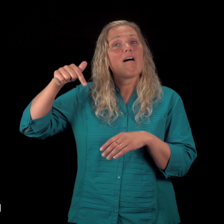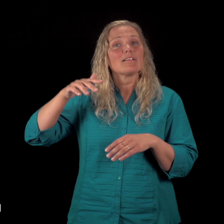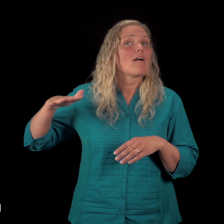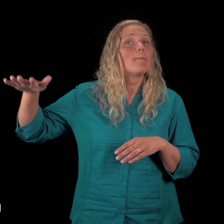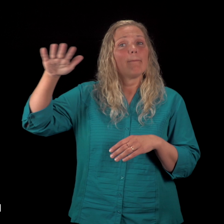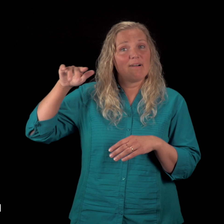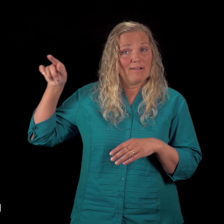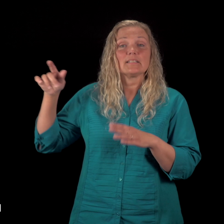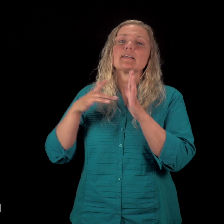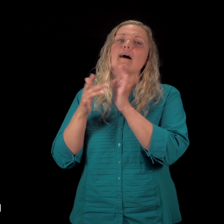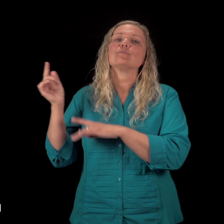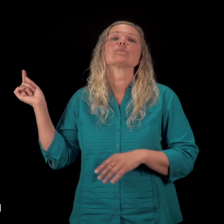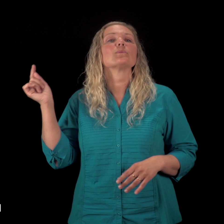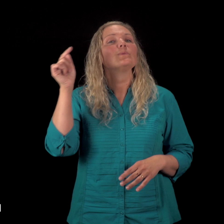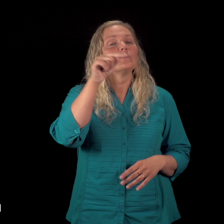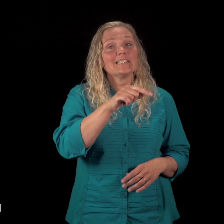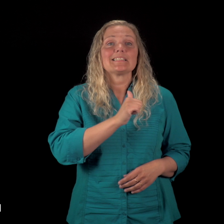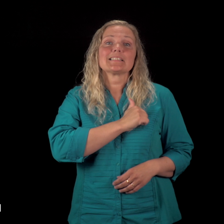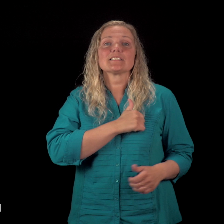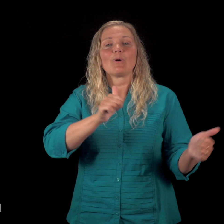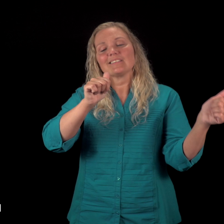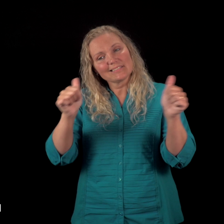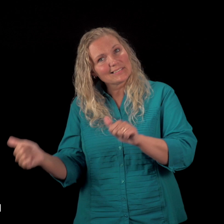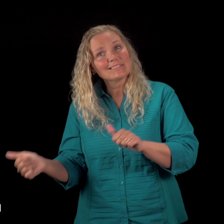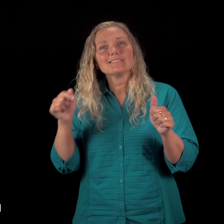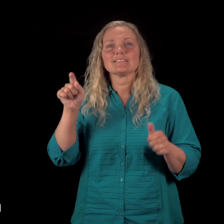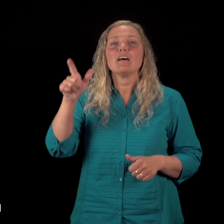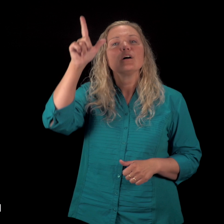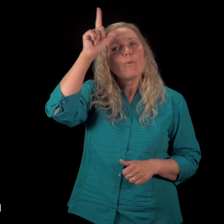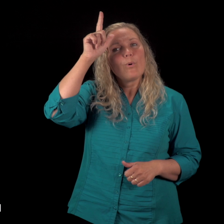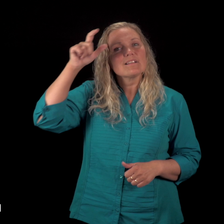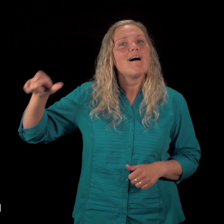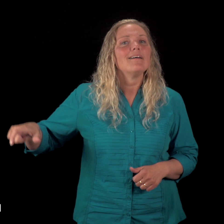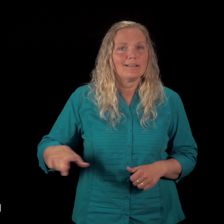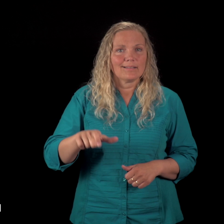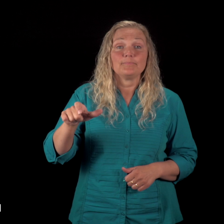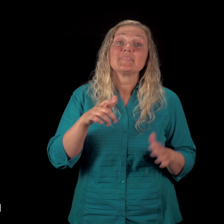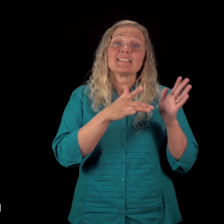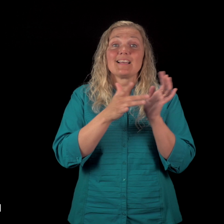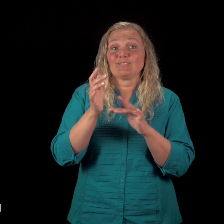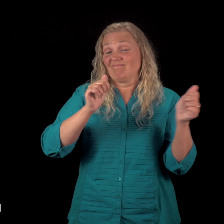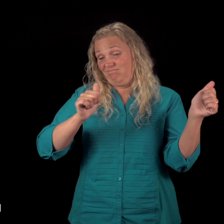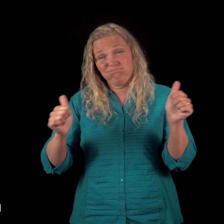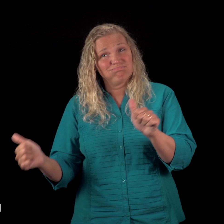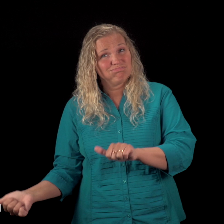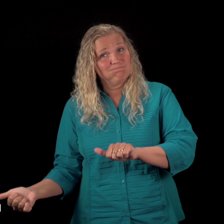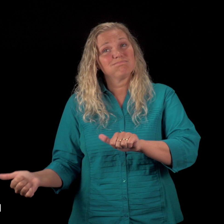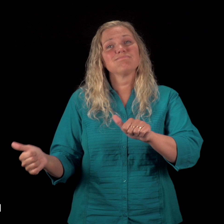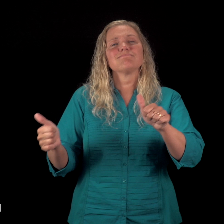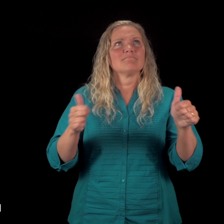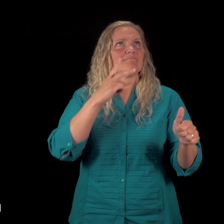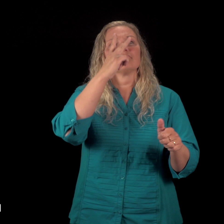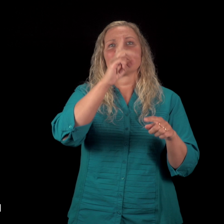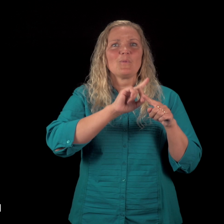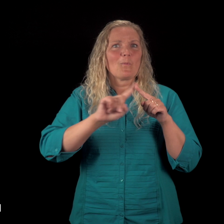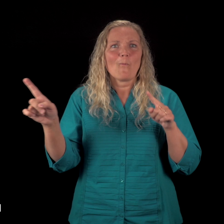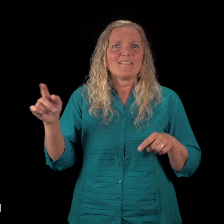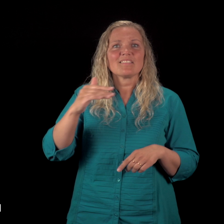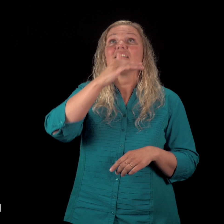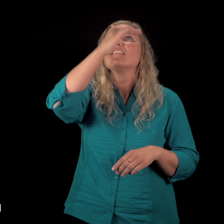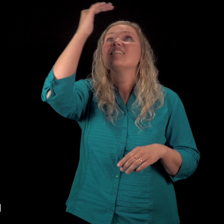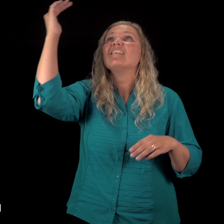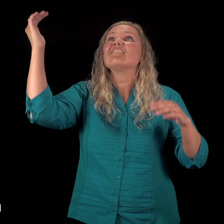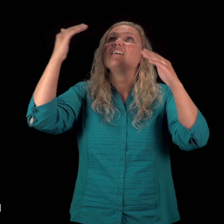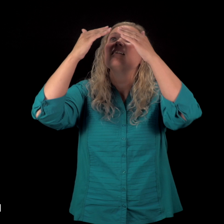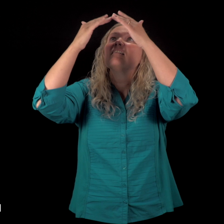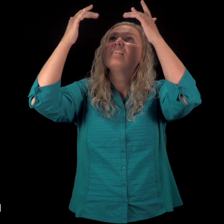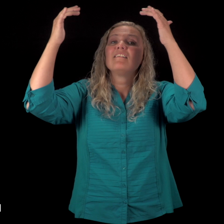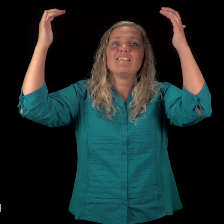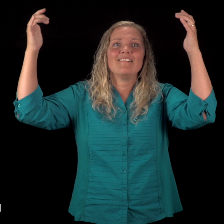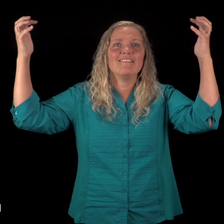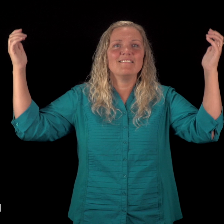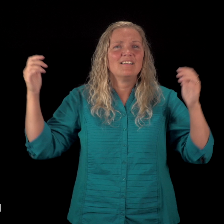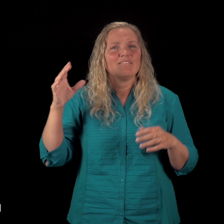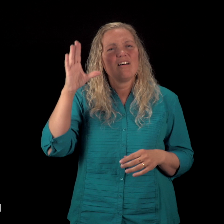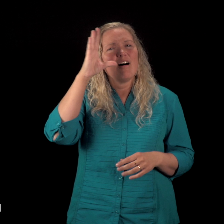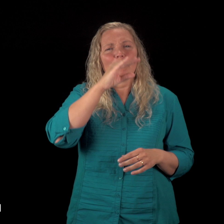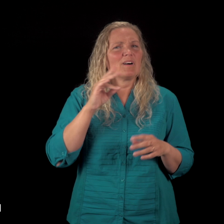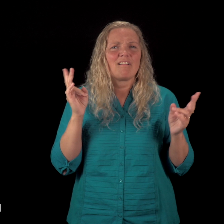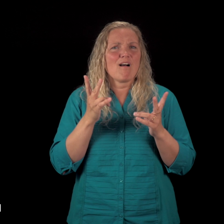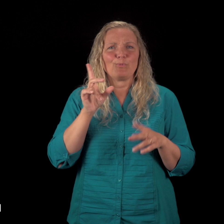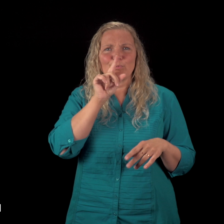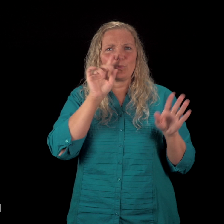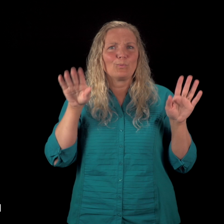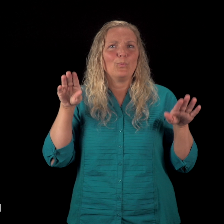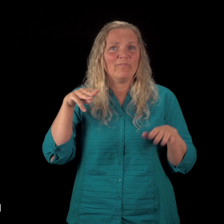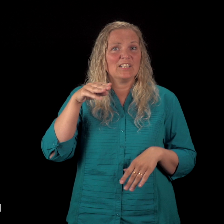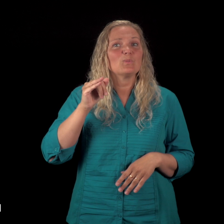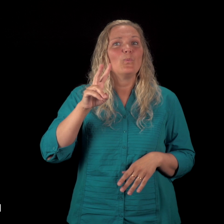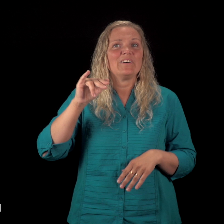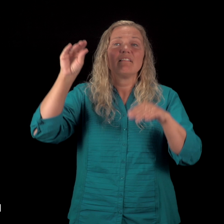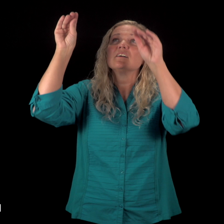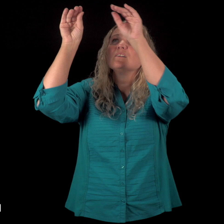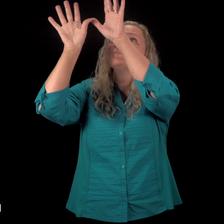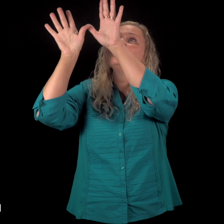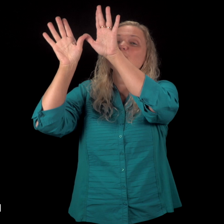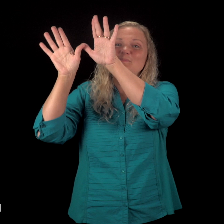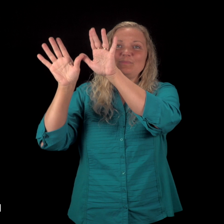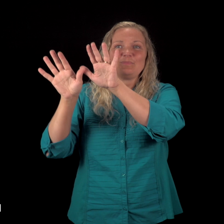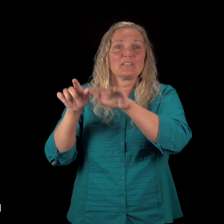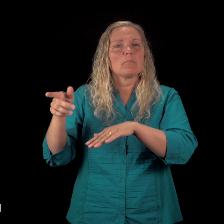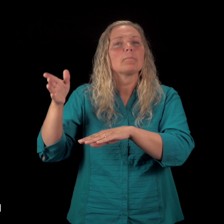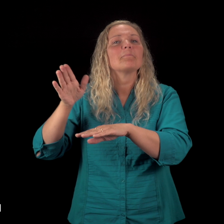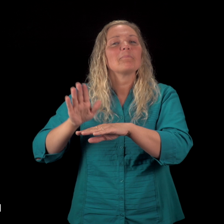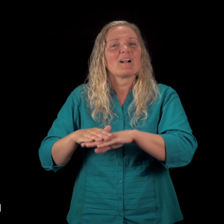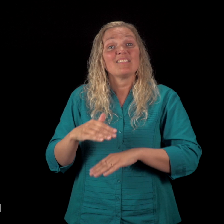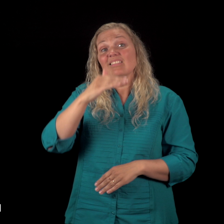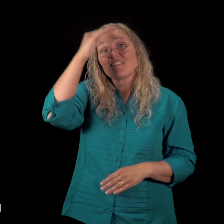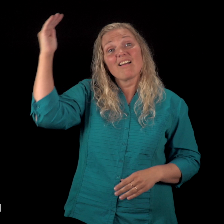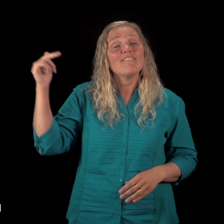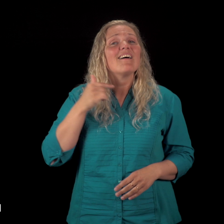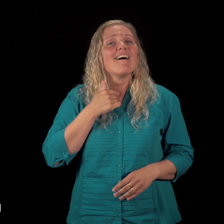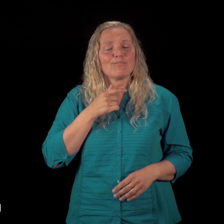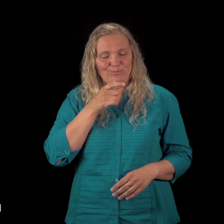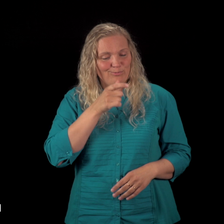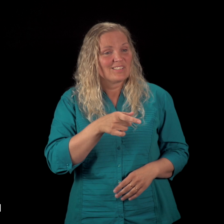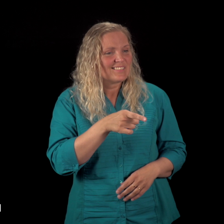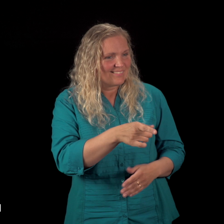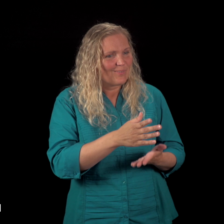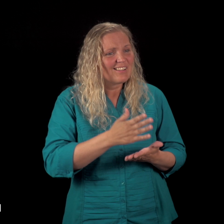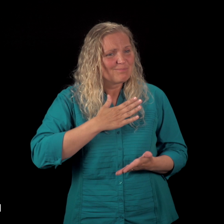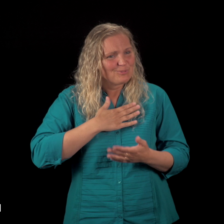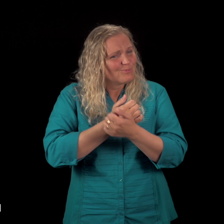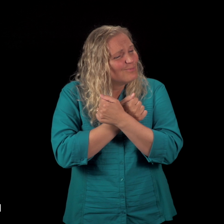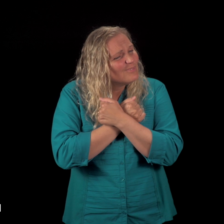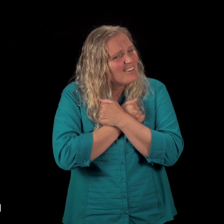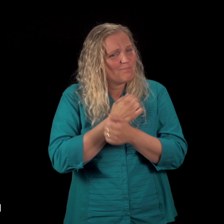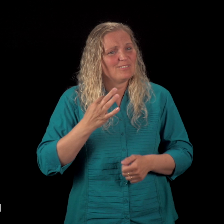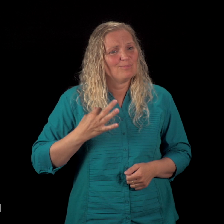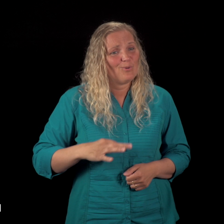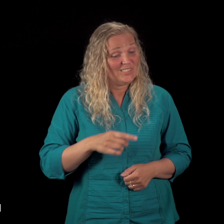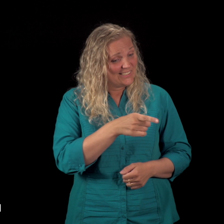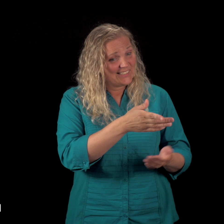As soon as Jesus came up out of the water, He saw the heavens breaking open and the Spirit descending on Him like a dove.